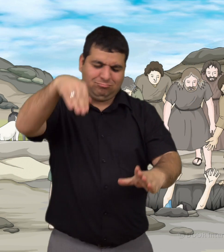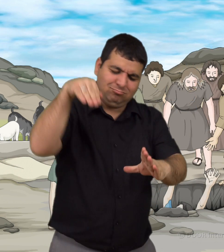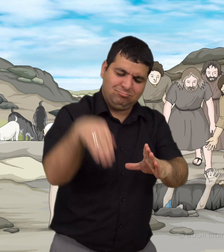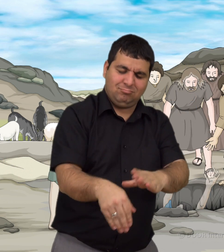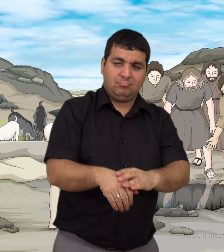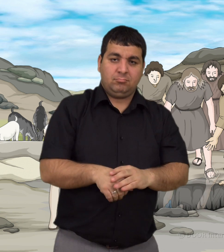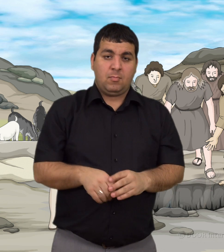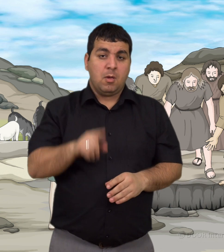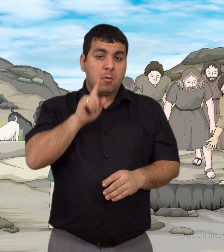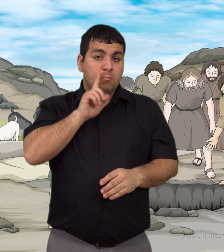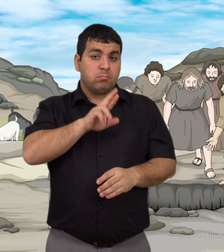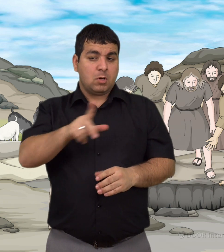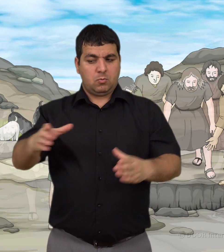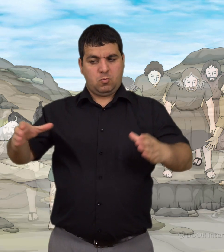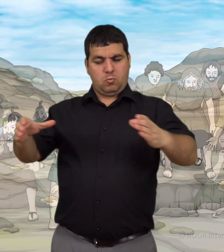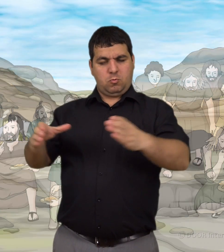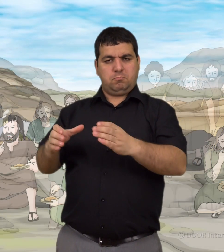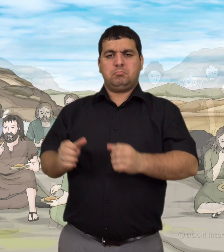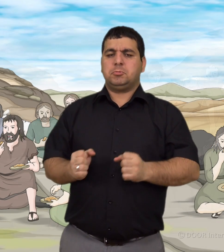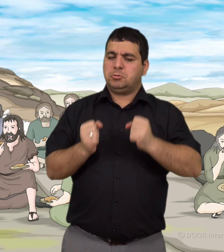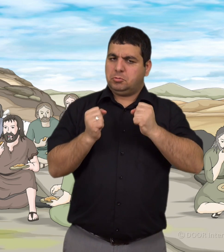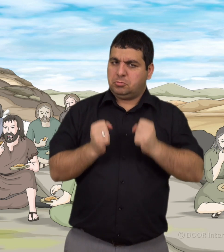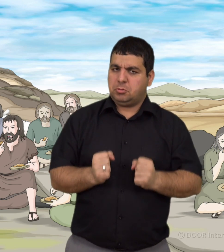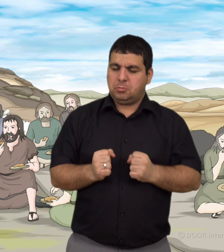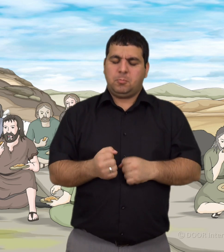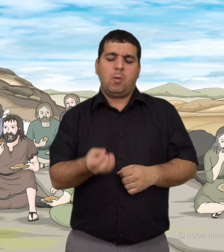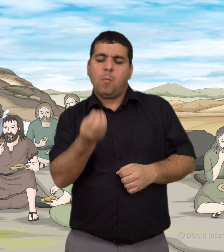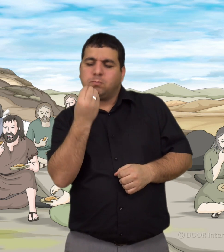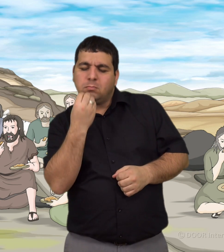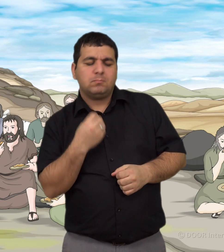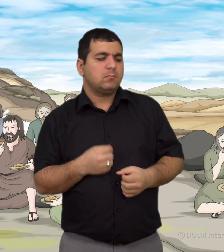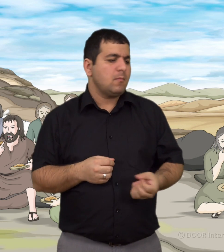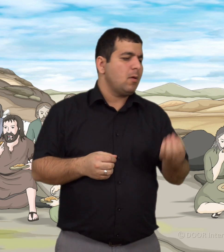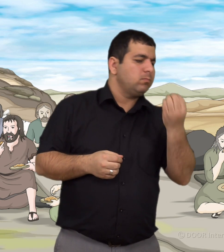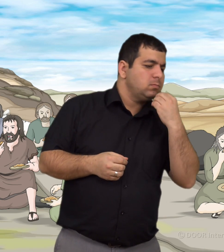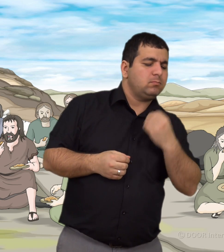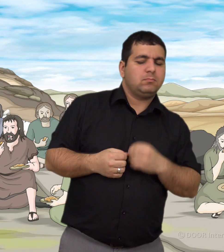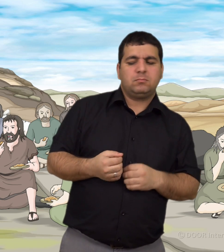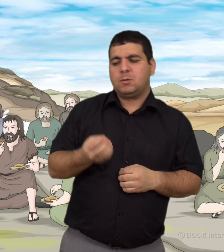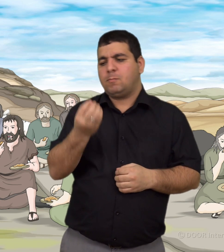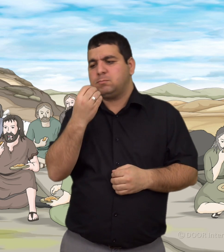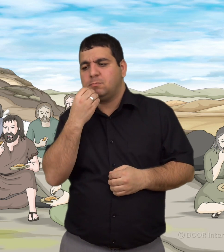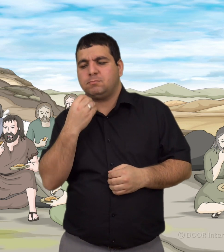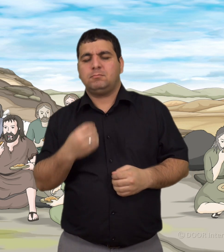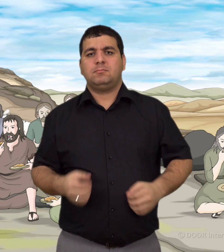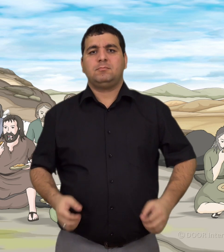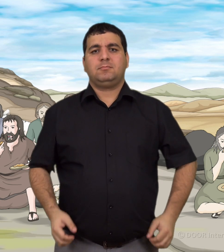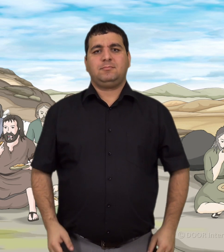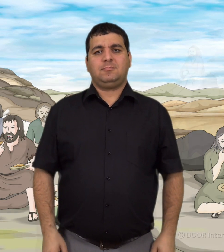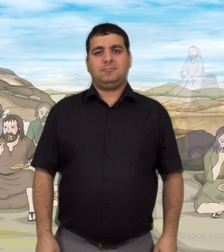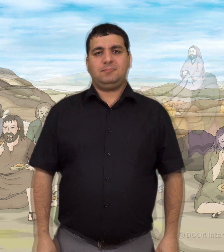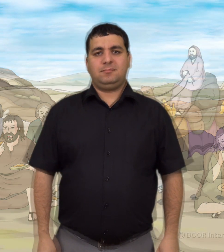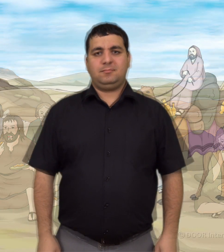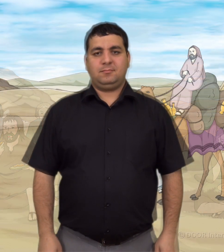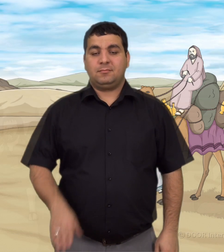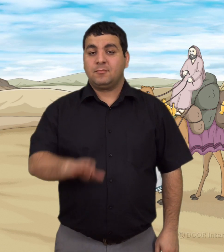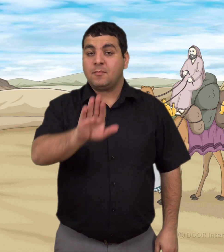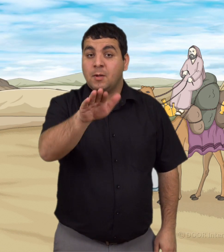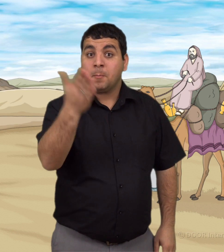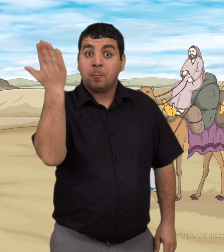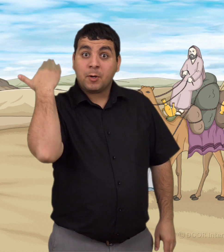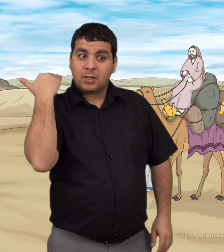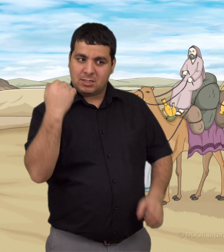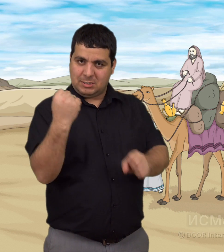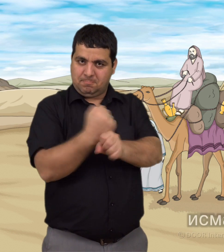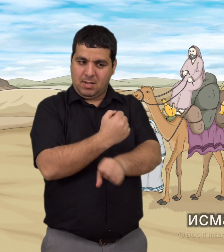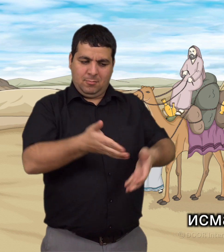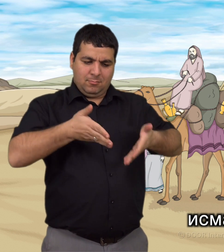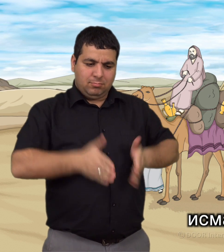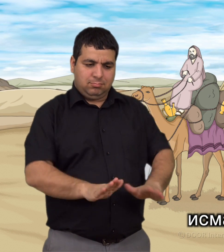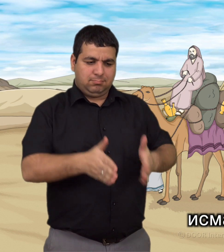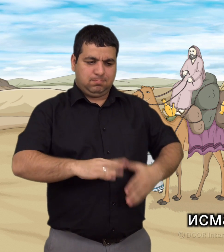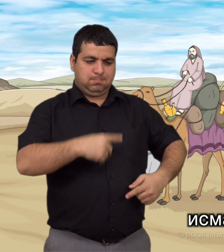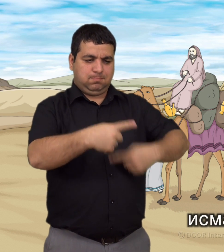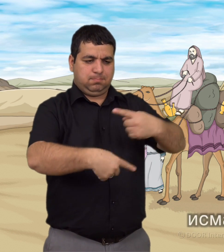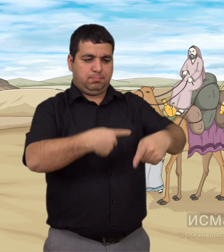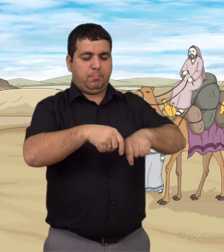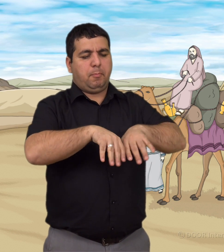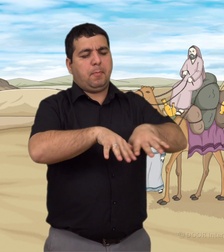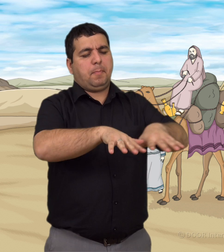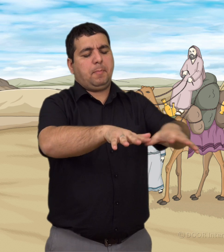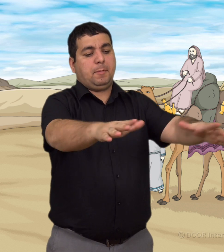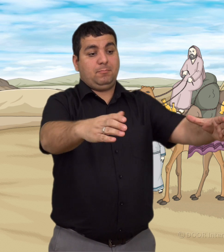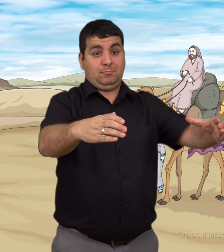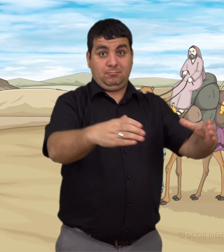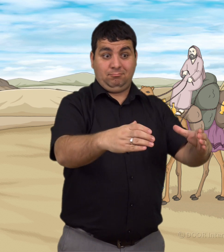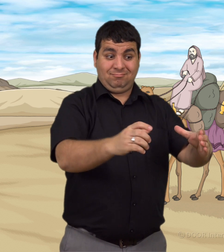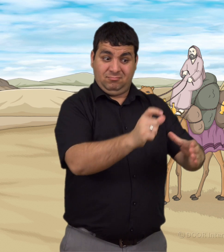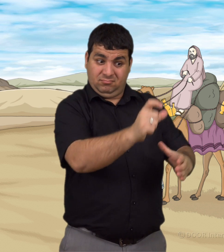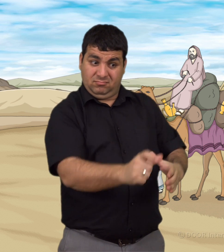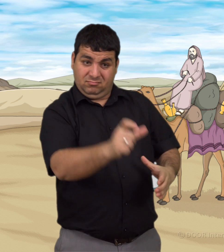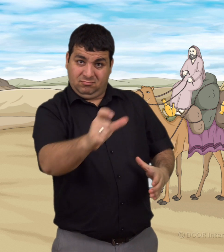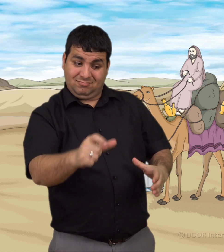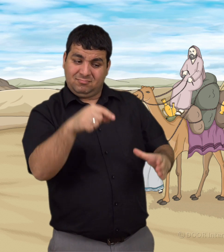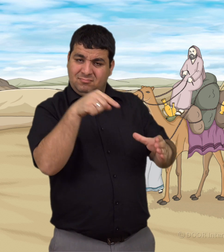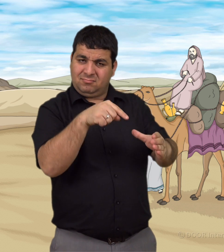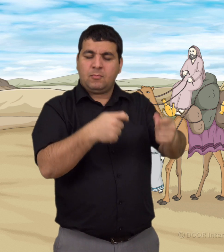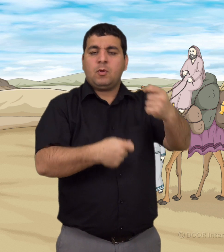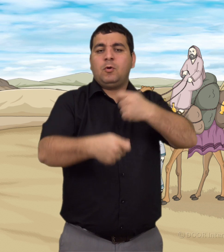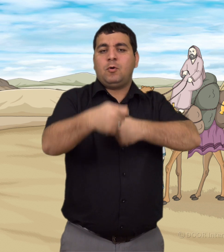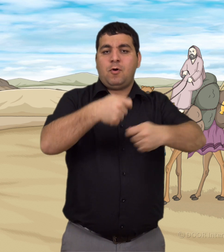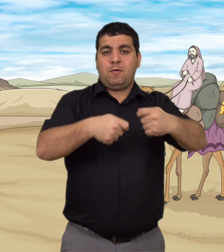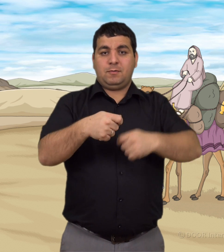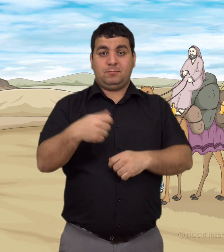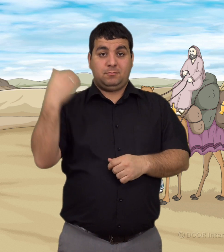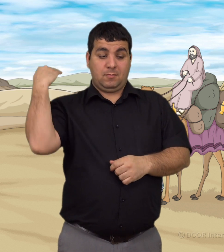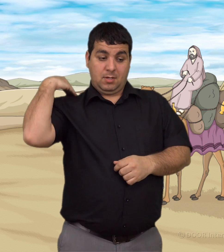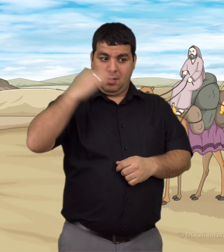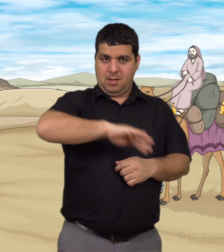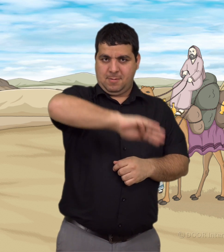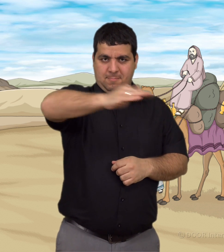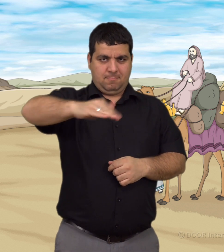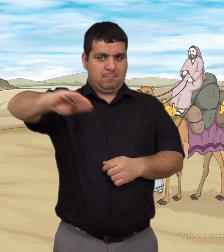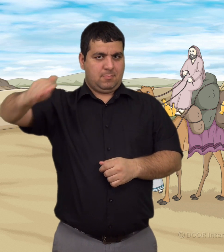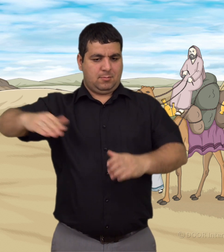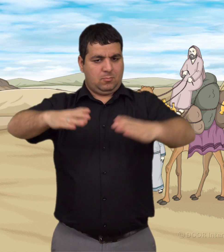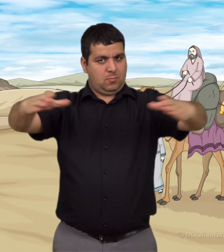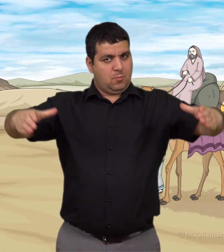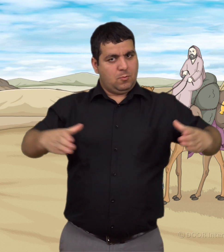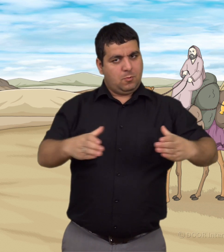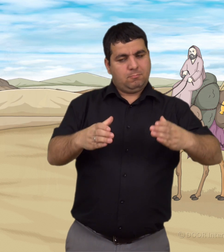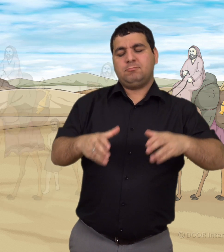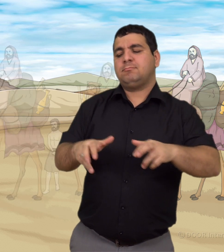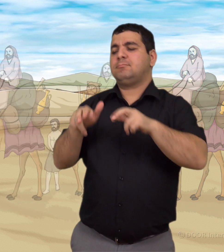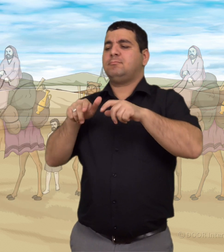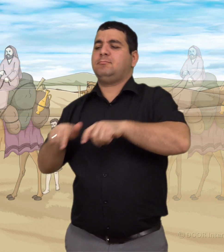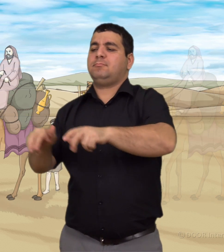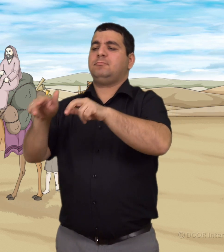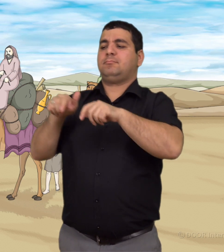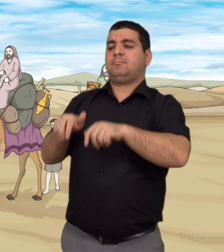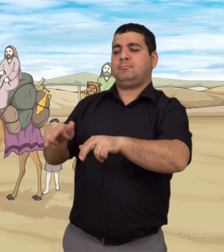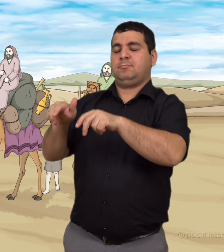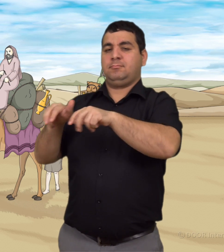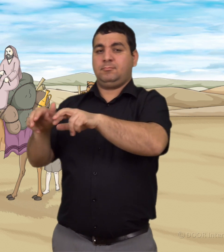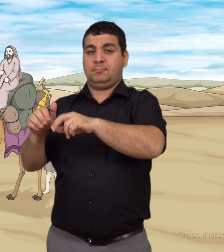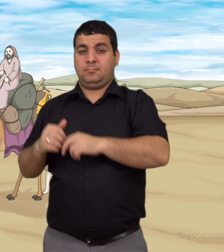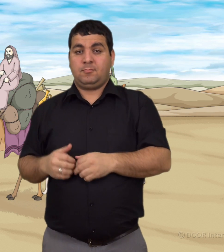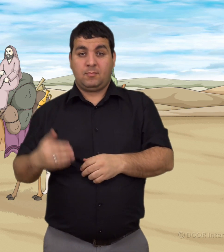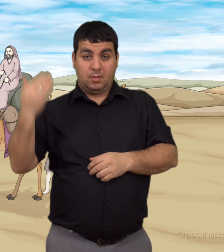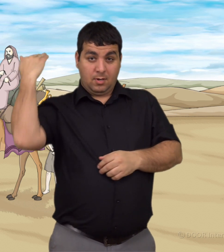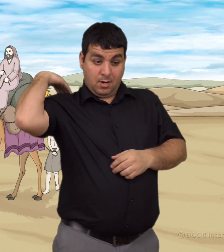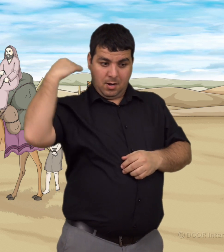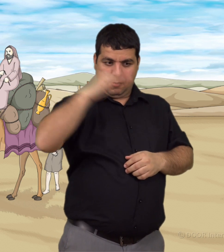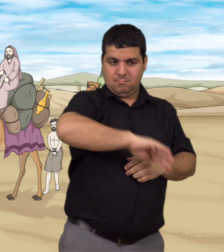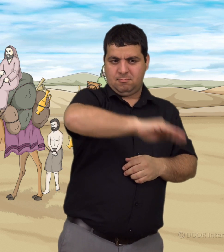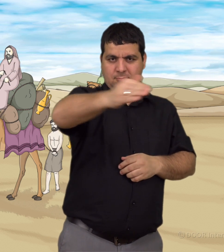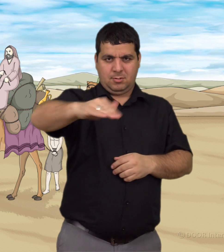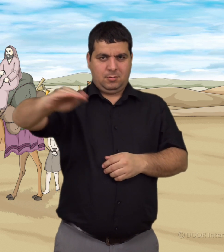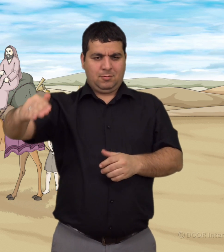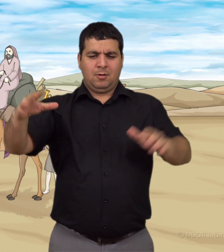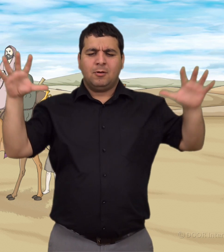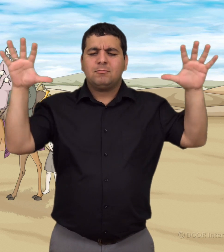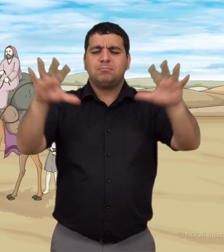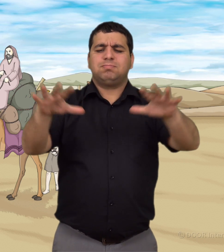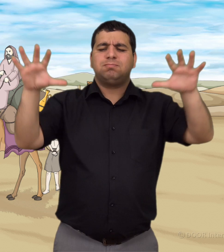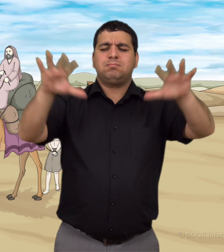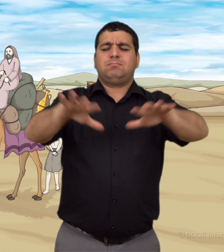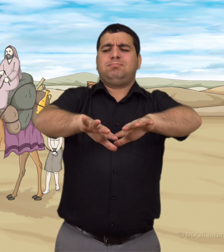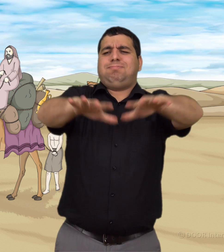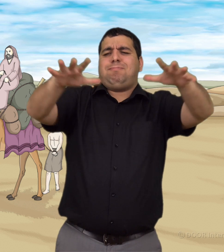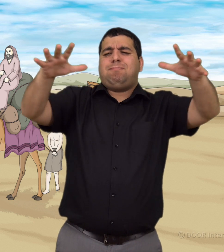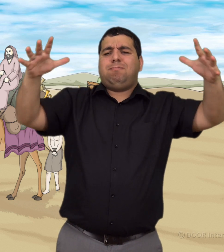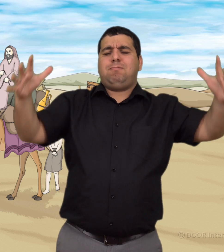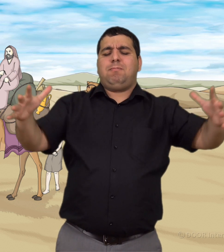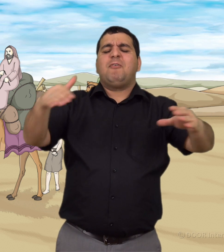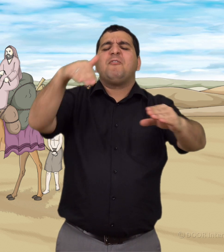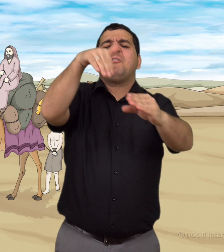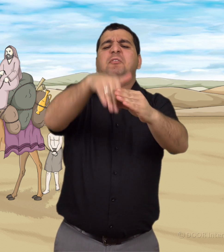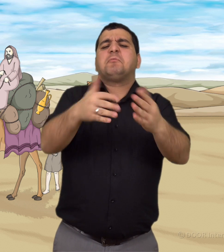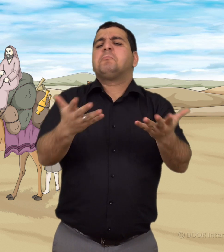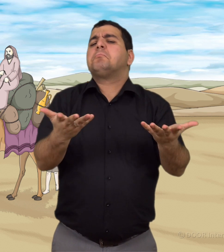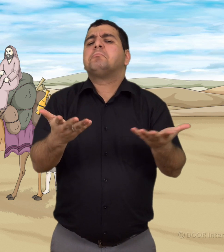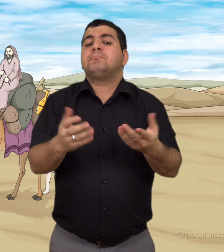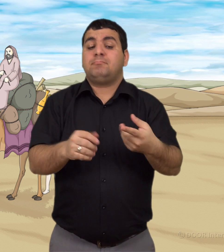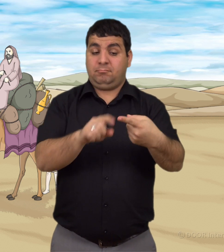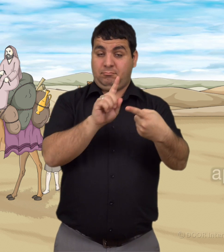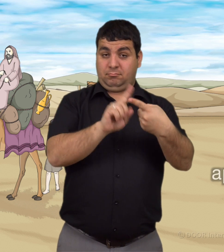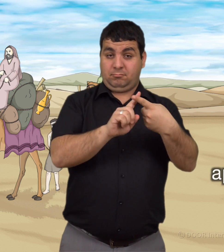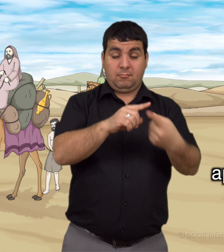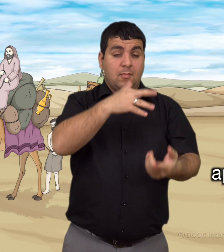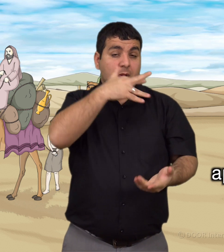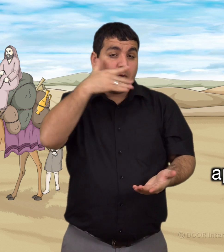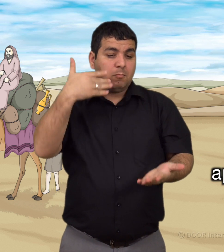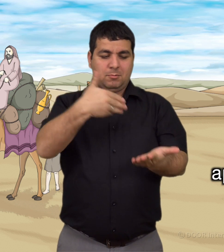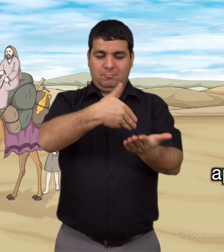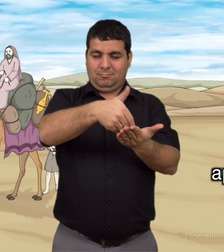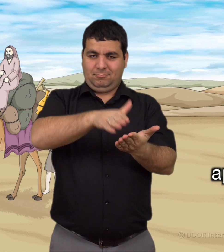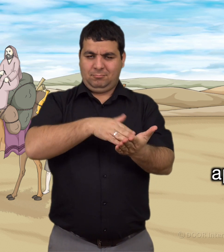And as they sat down to eat a meal, they looked up and saw a caravan of Ishmaelites coming from Gilead.